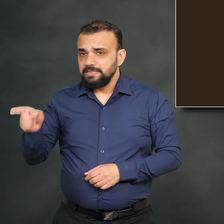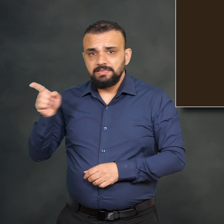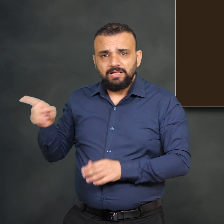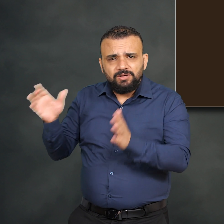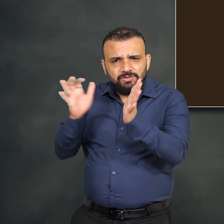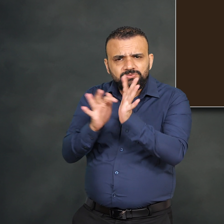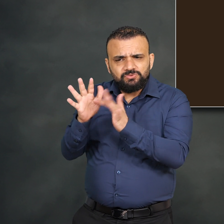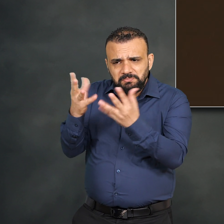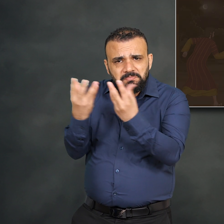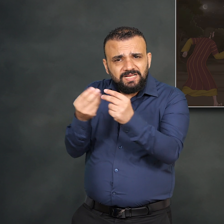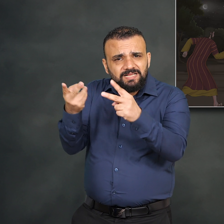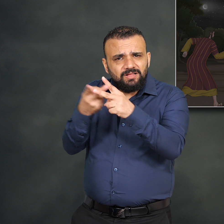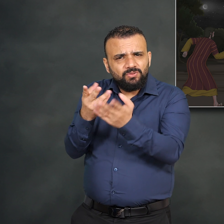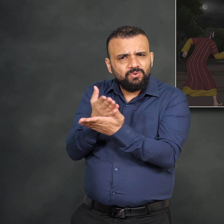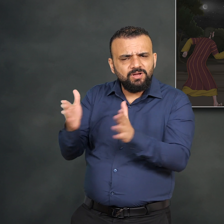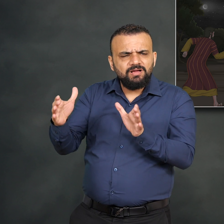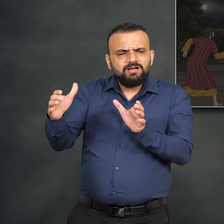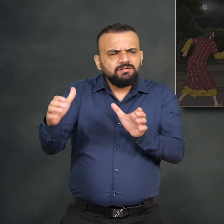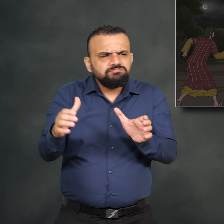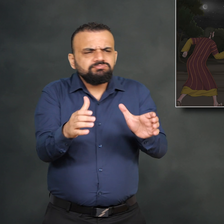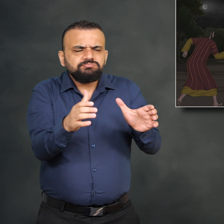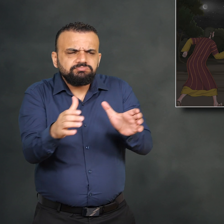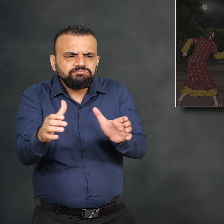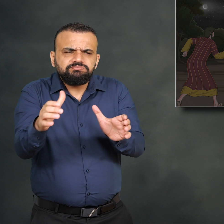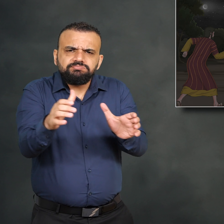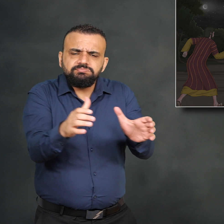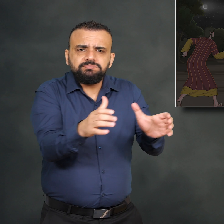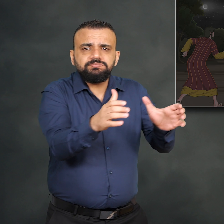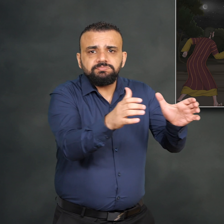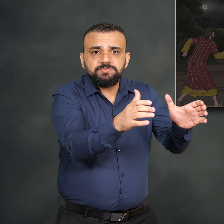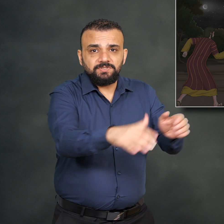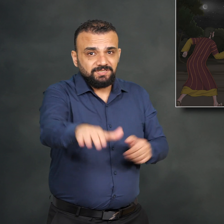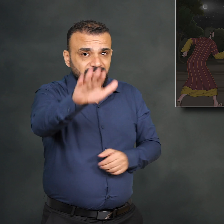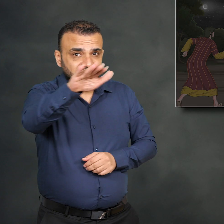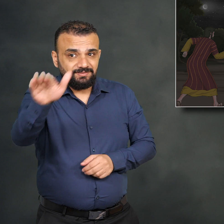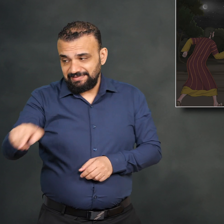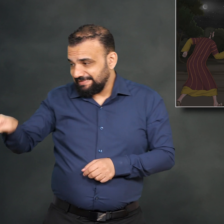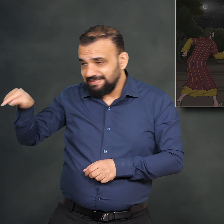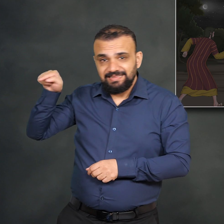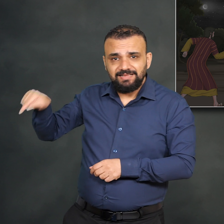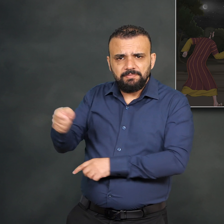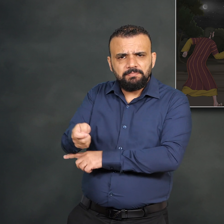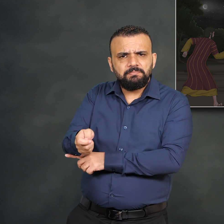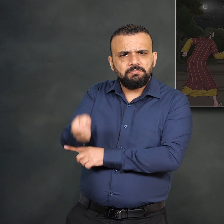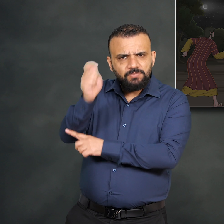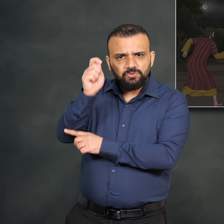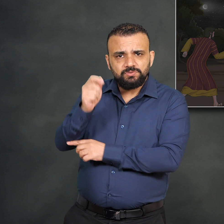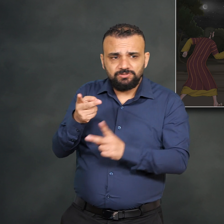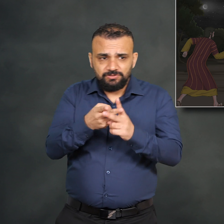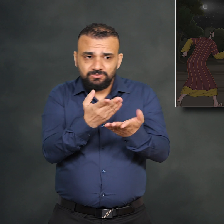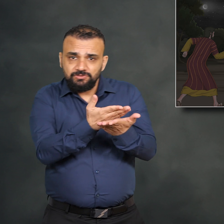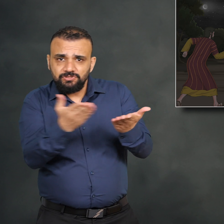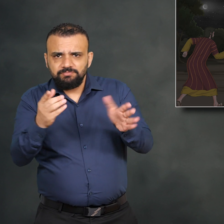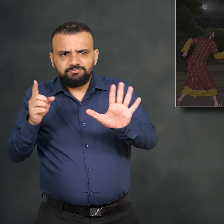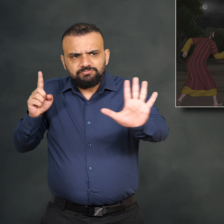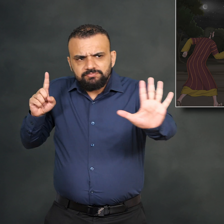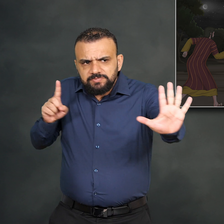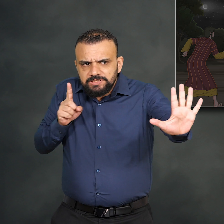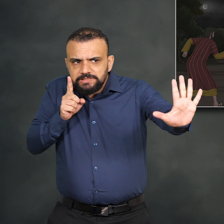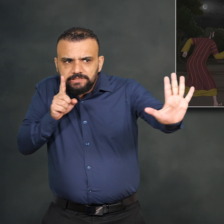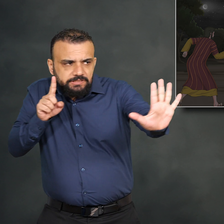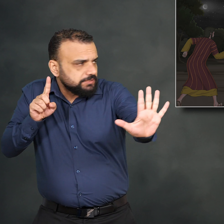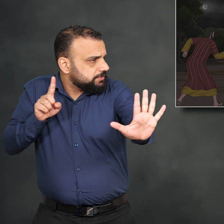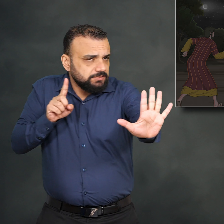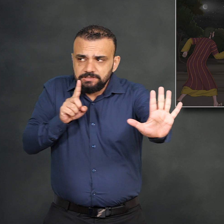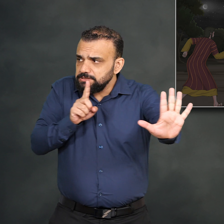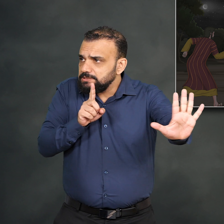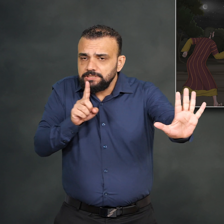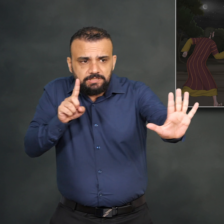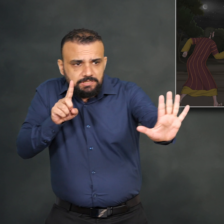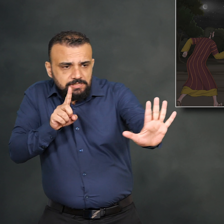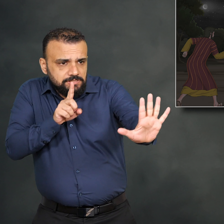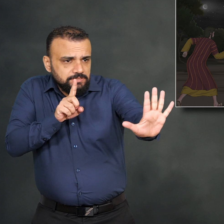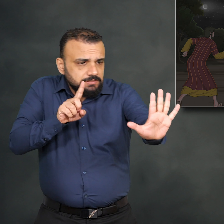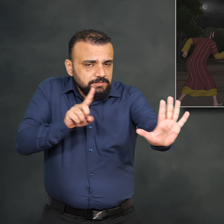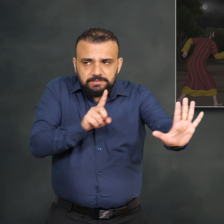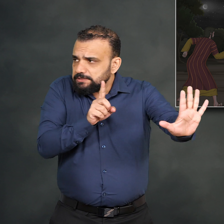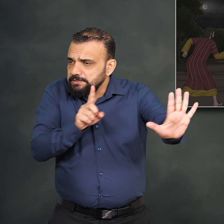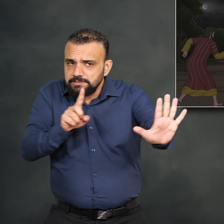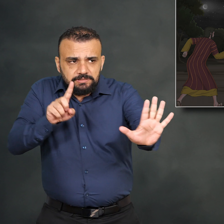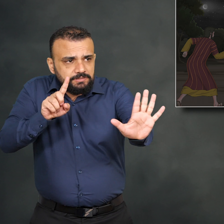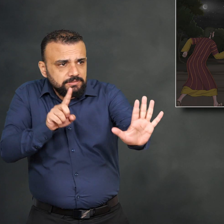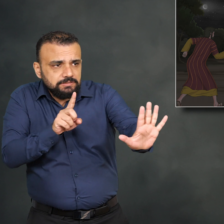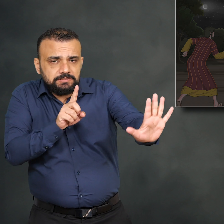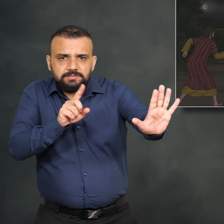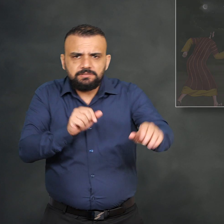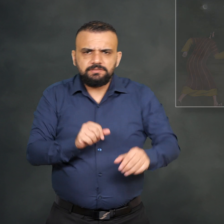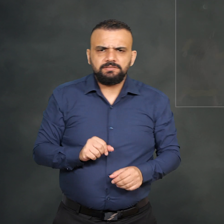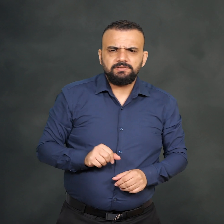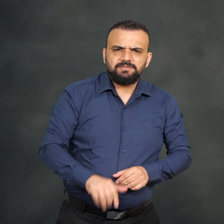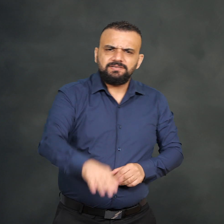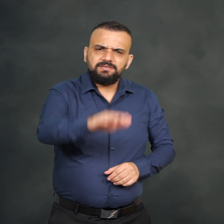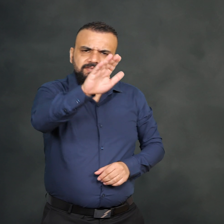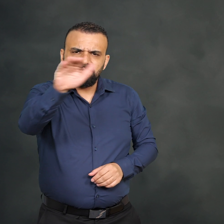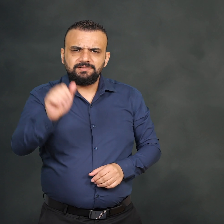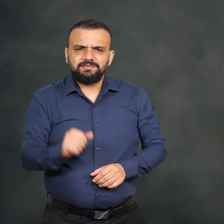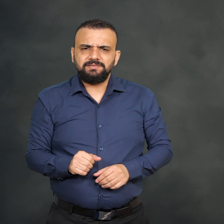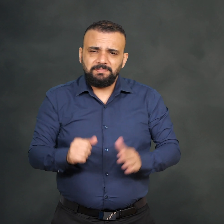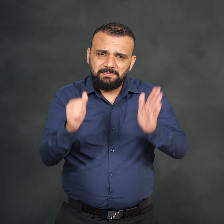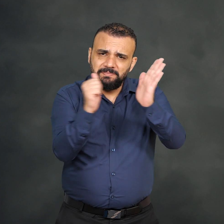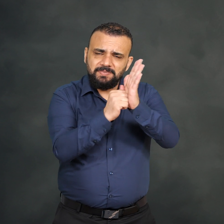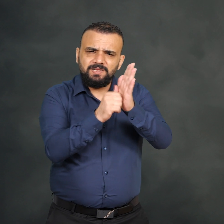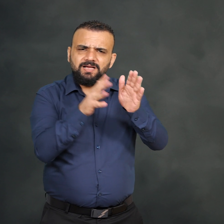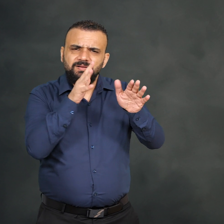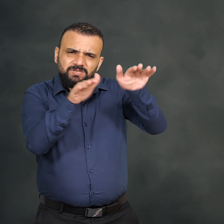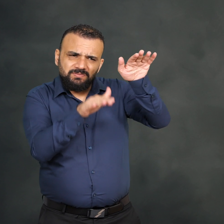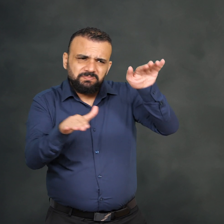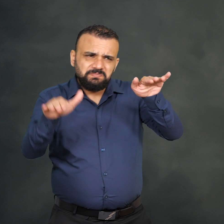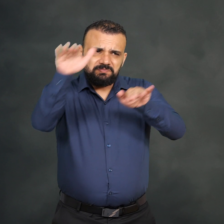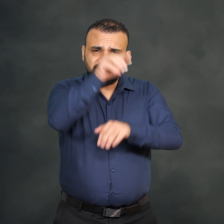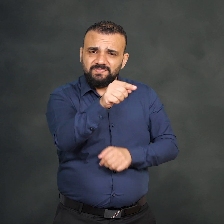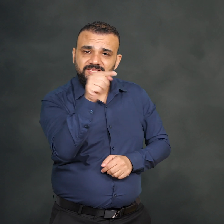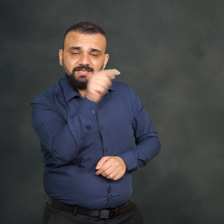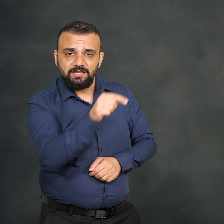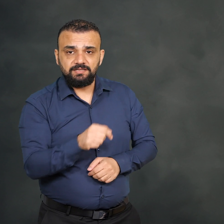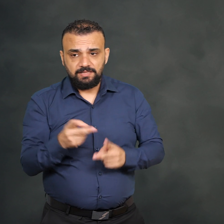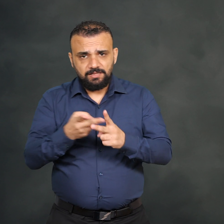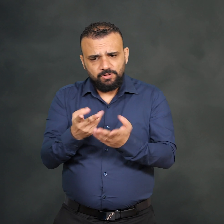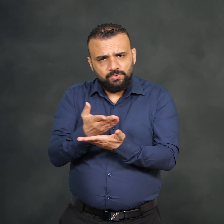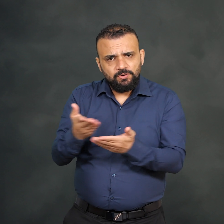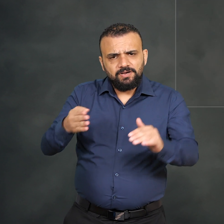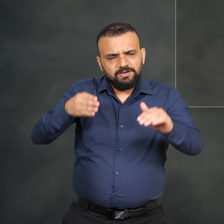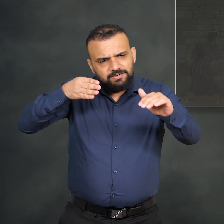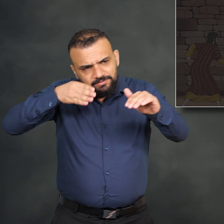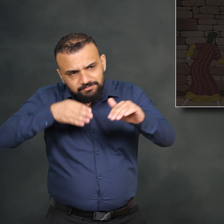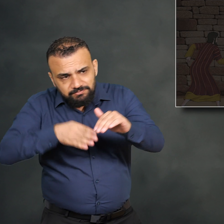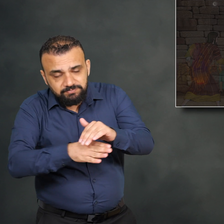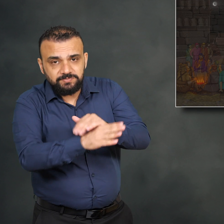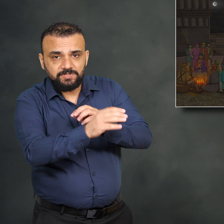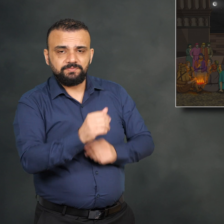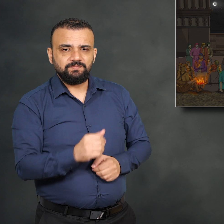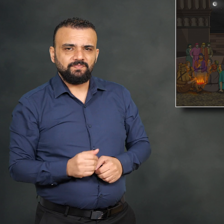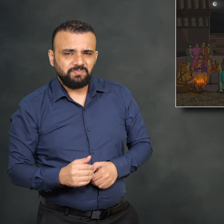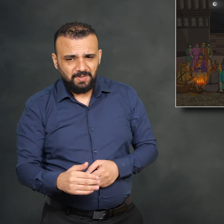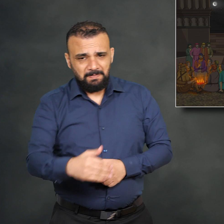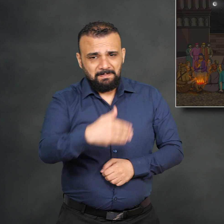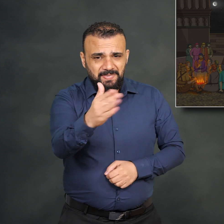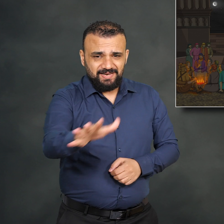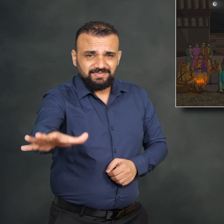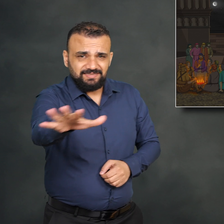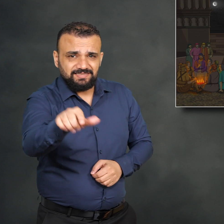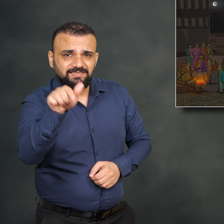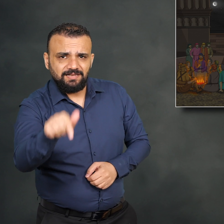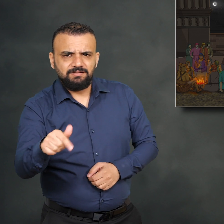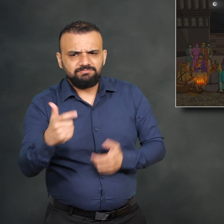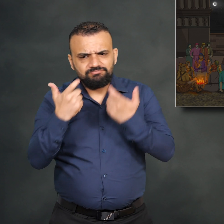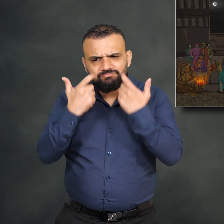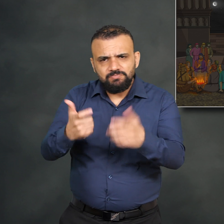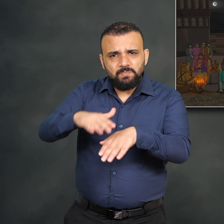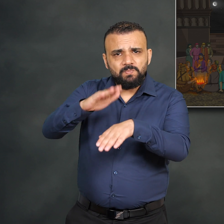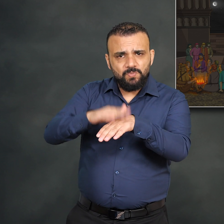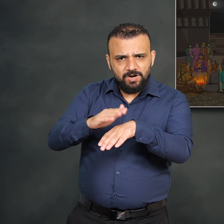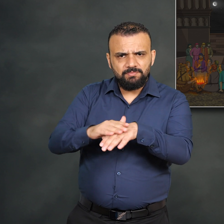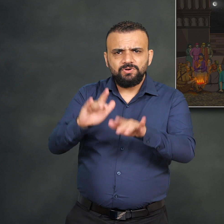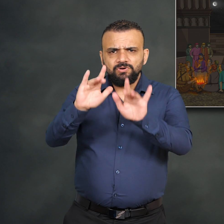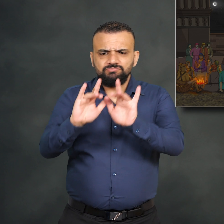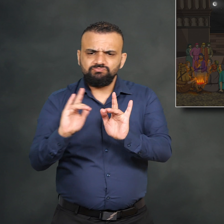But Peter followed Him at a distance, right up to the courtyard of the high priest.